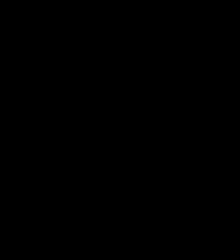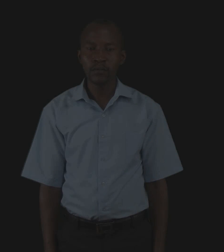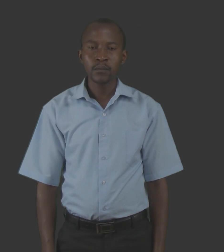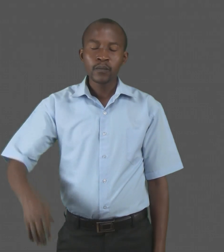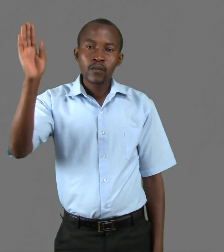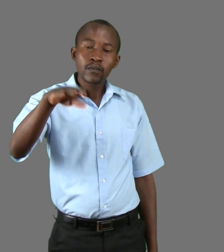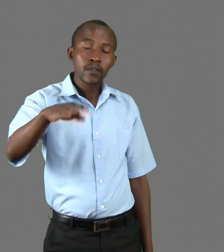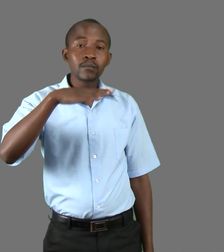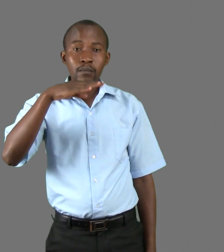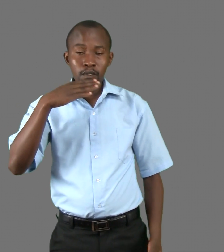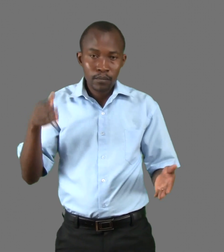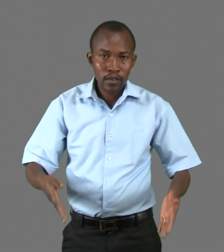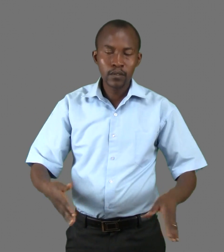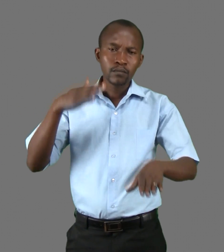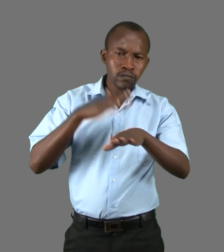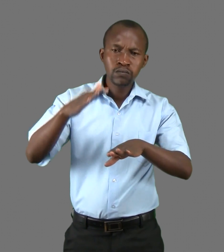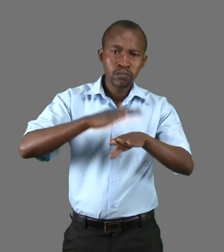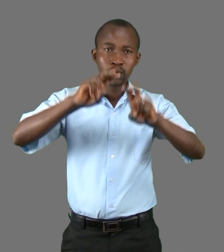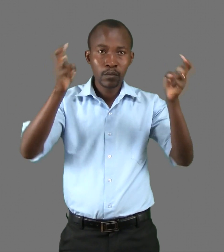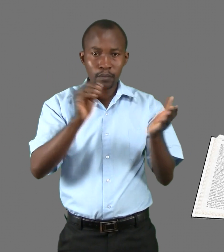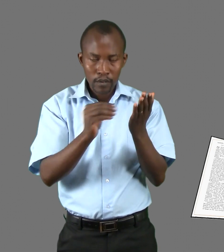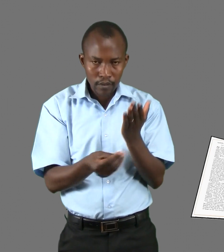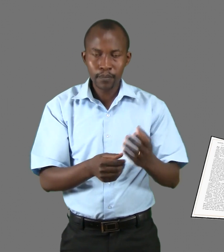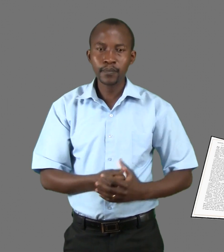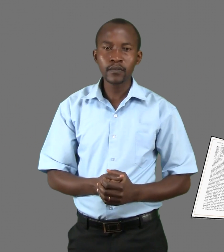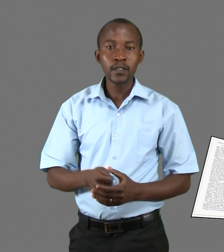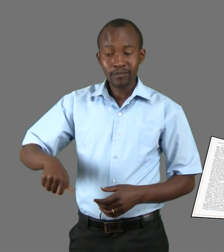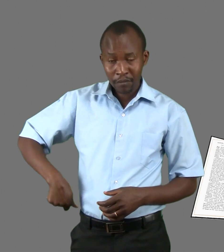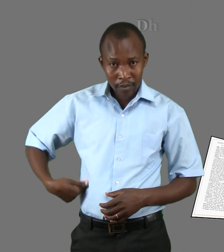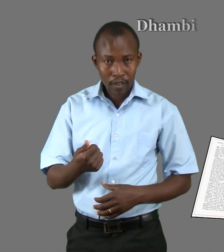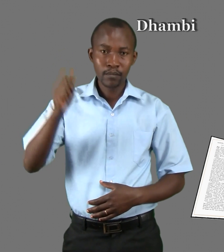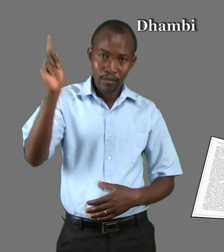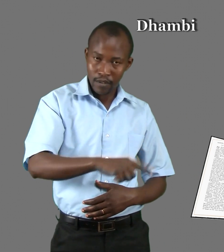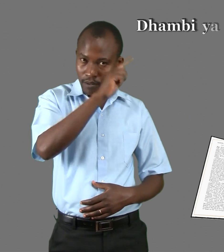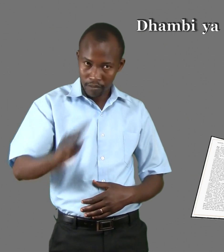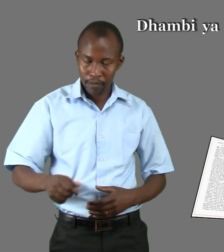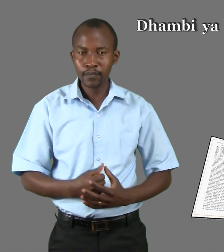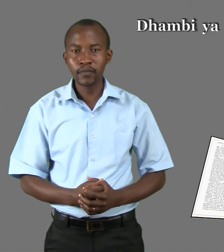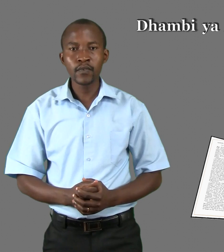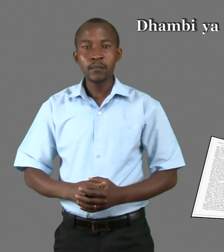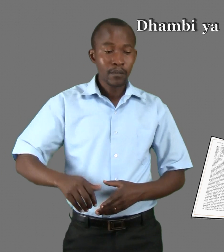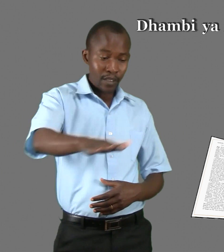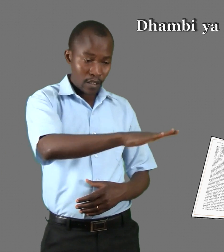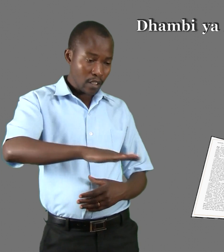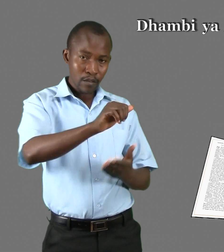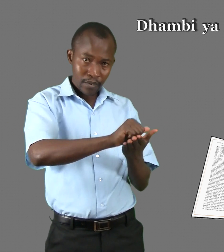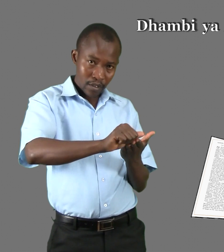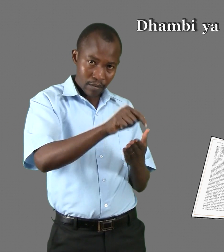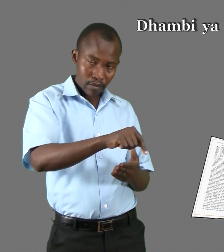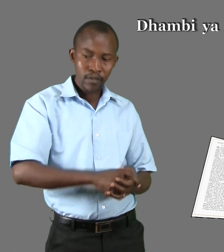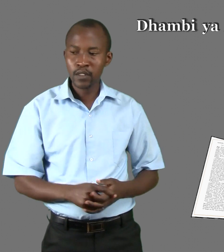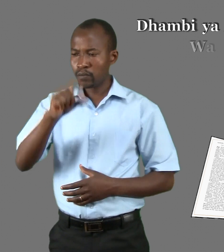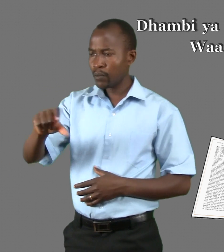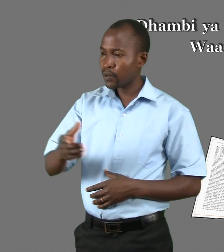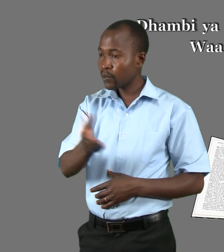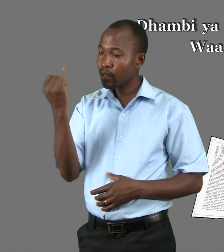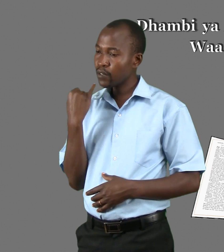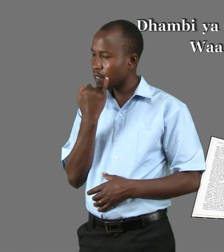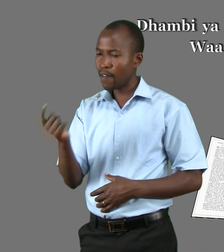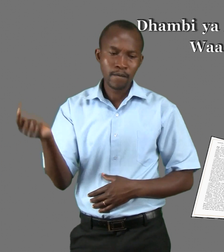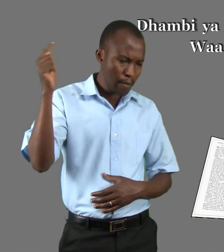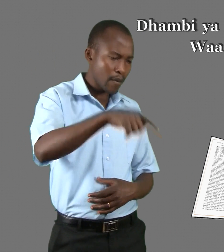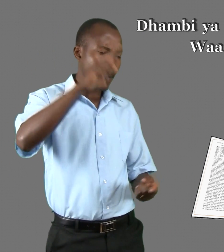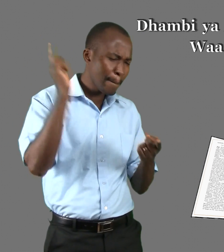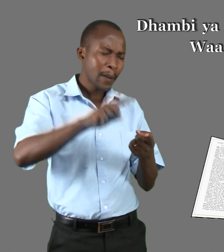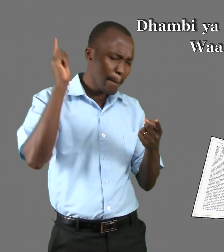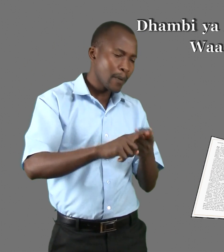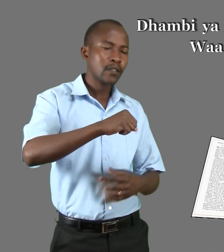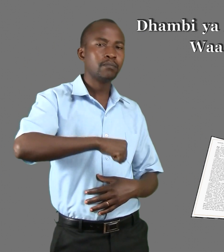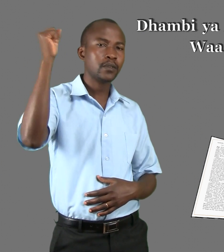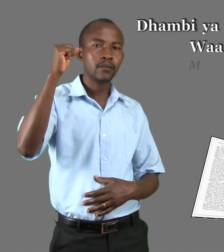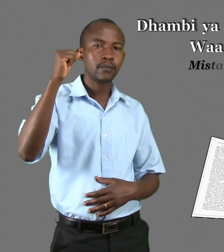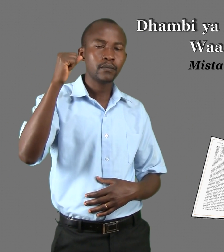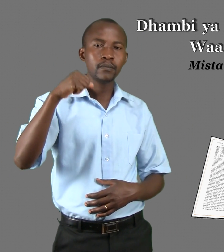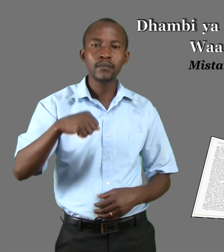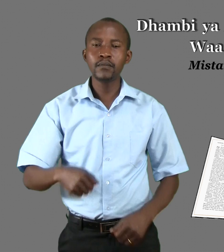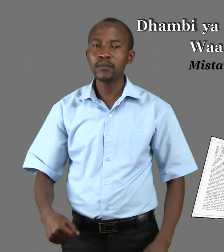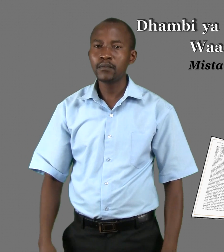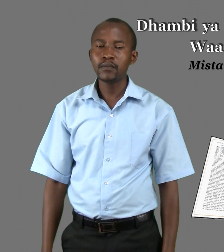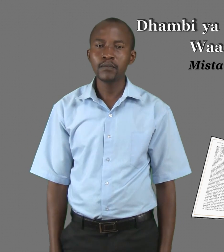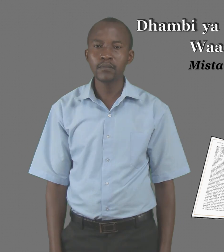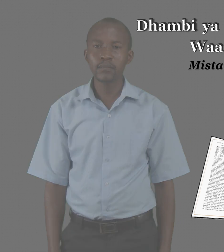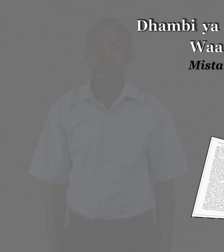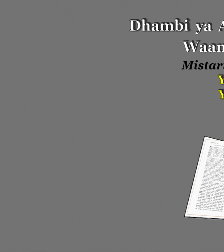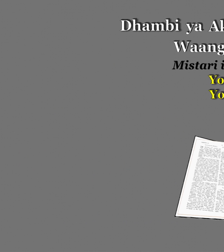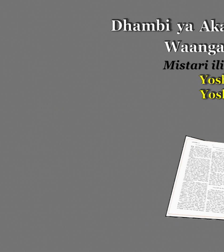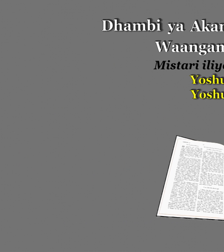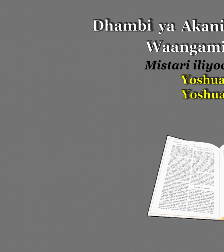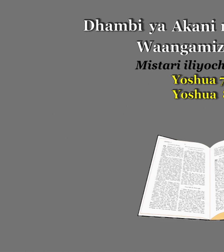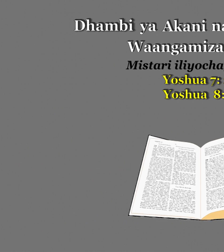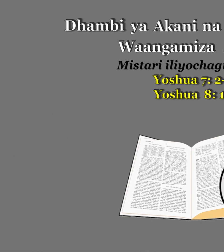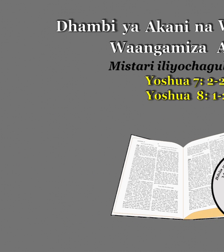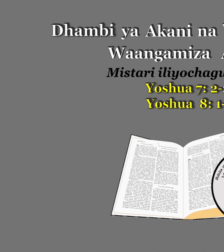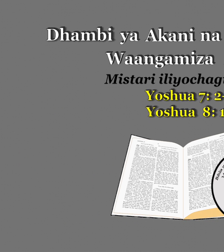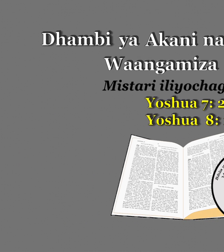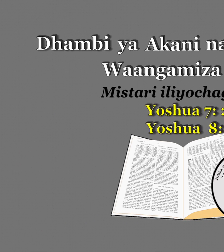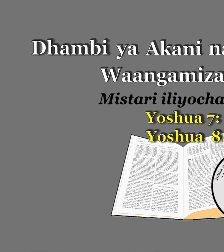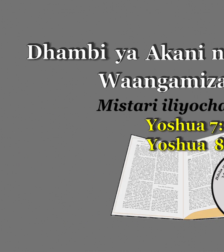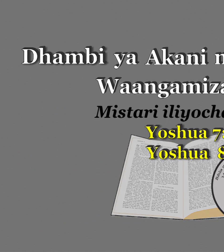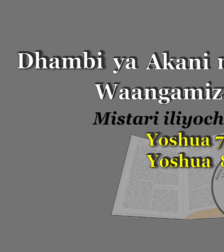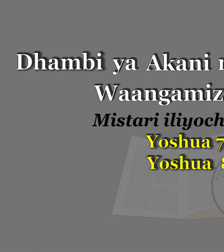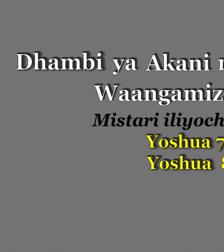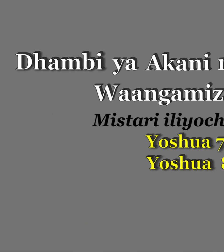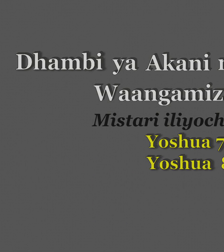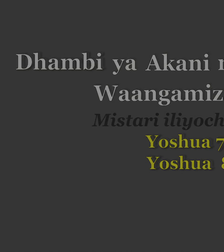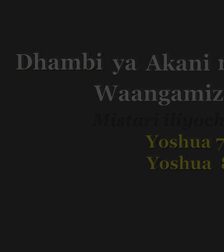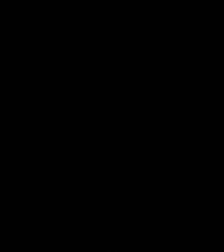Achan's sin and Israelites defeat Ai